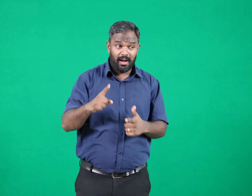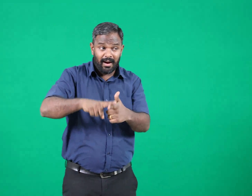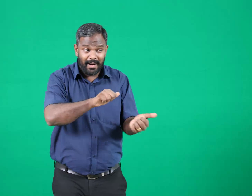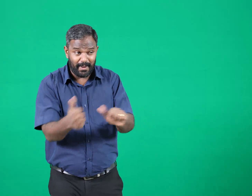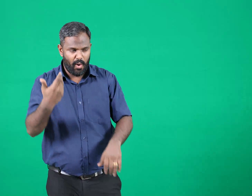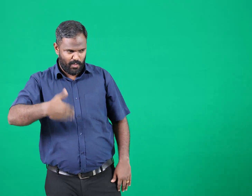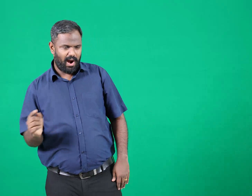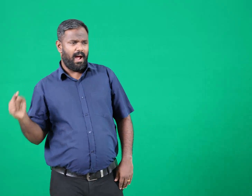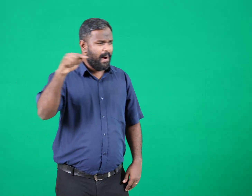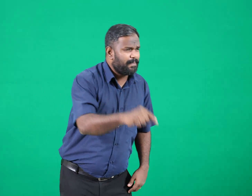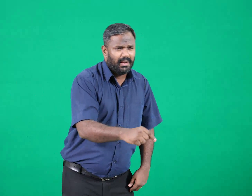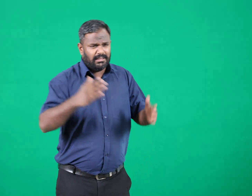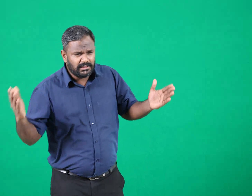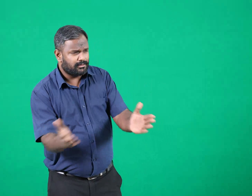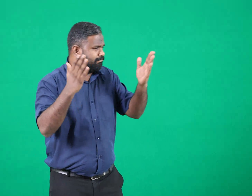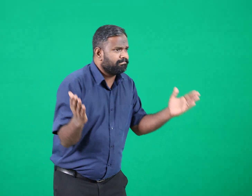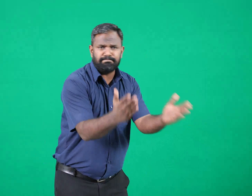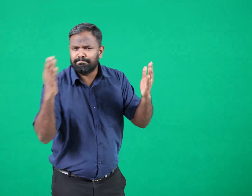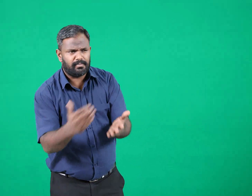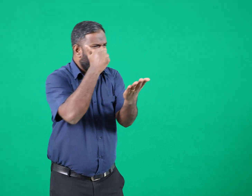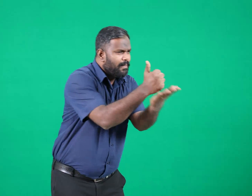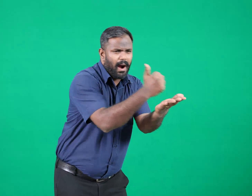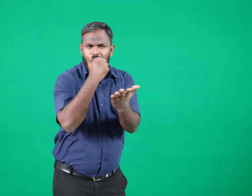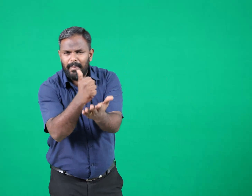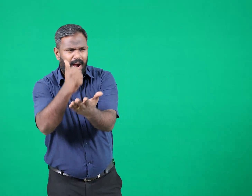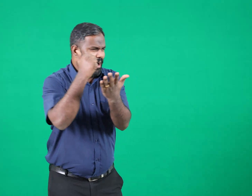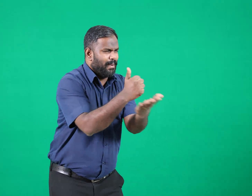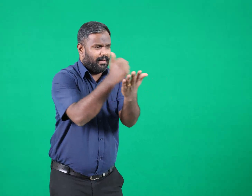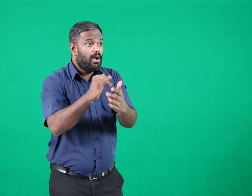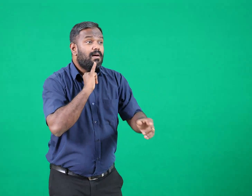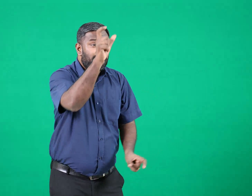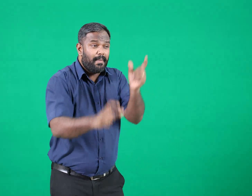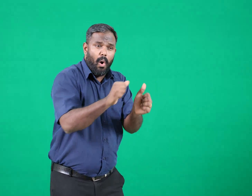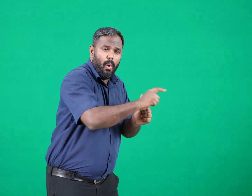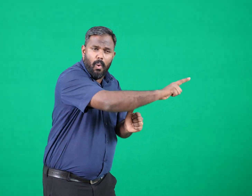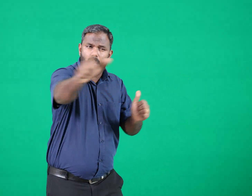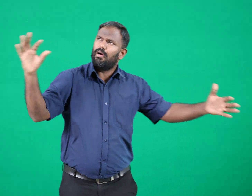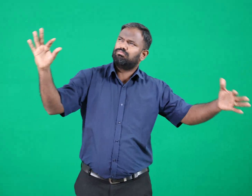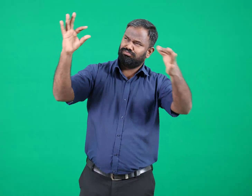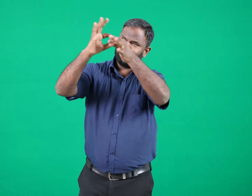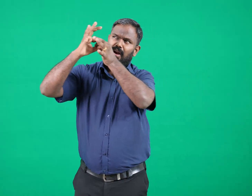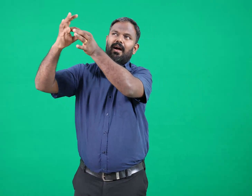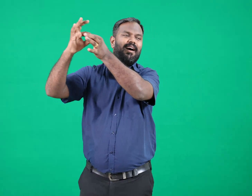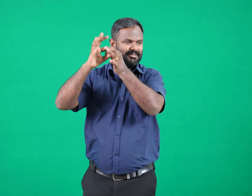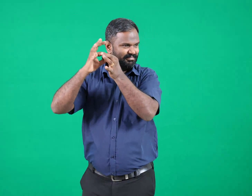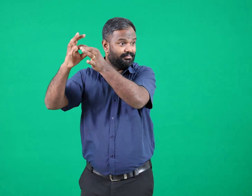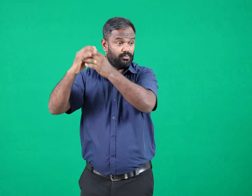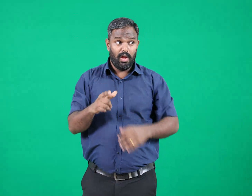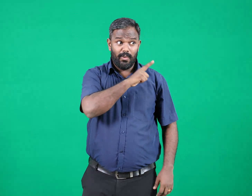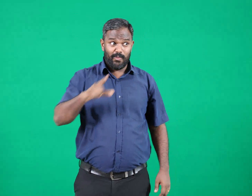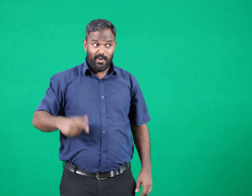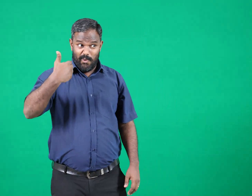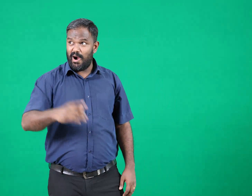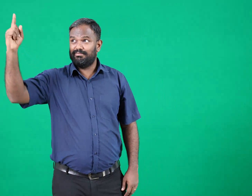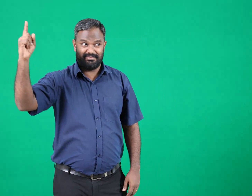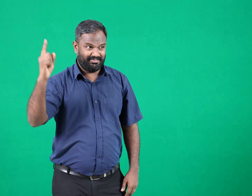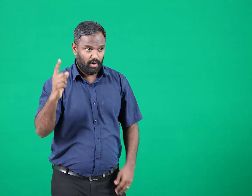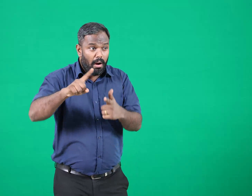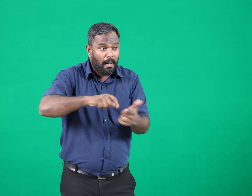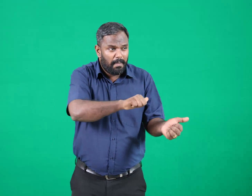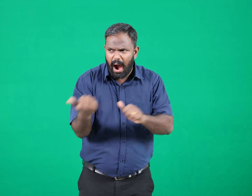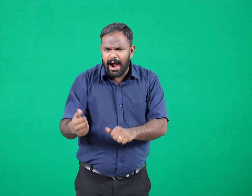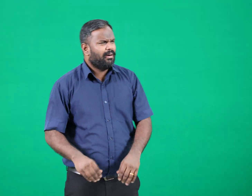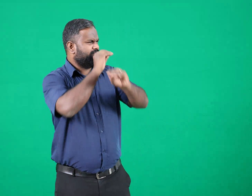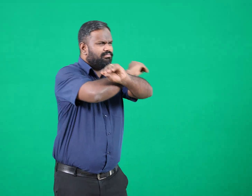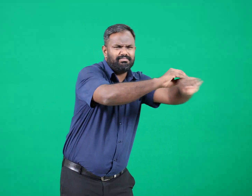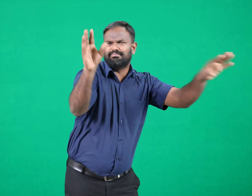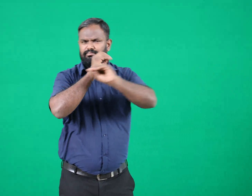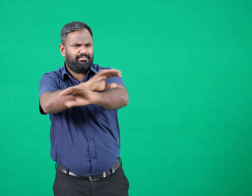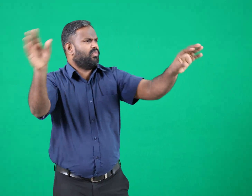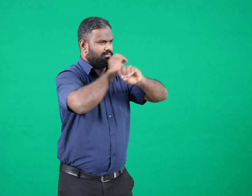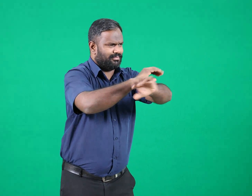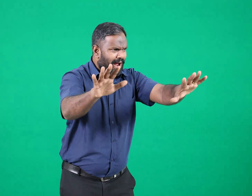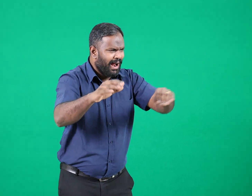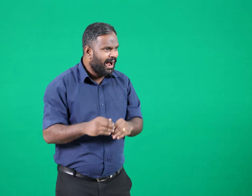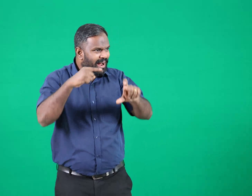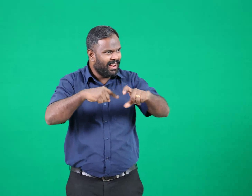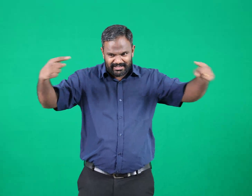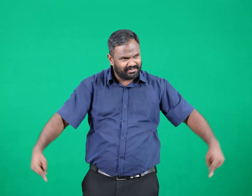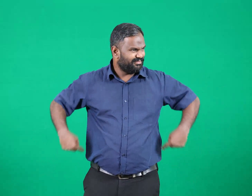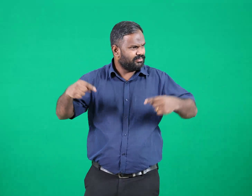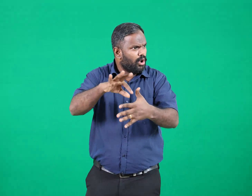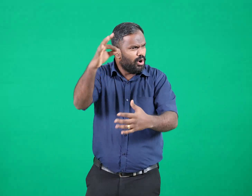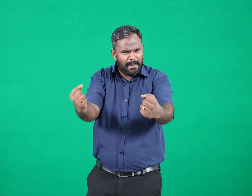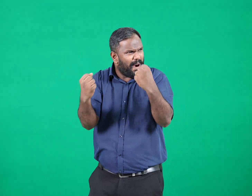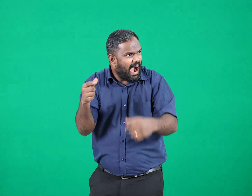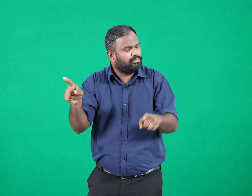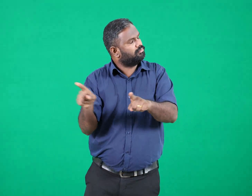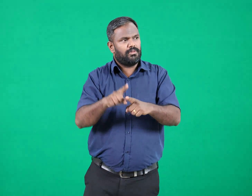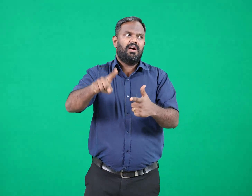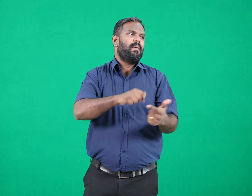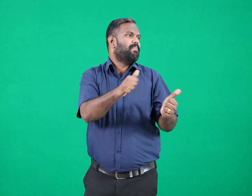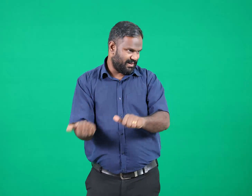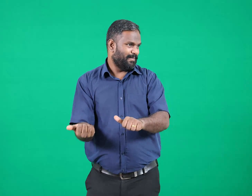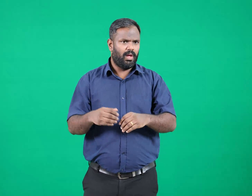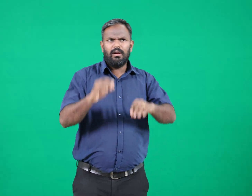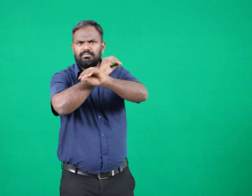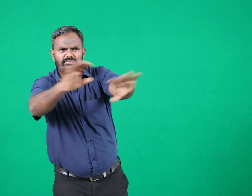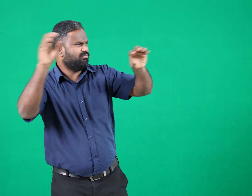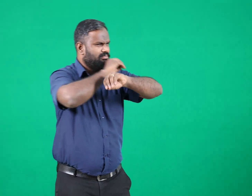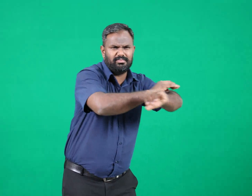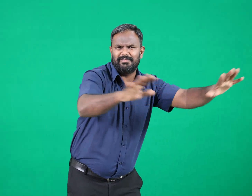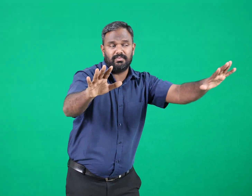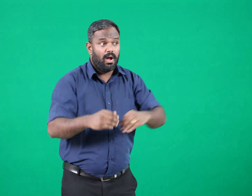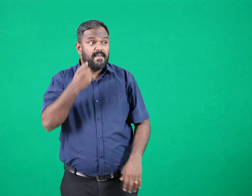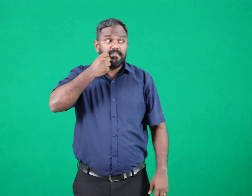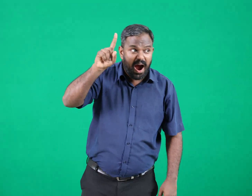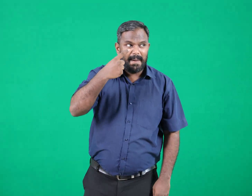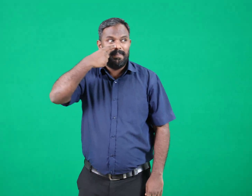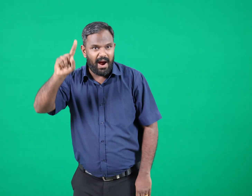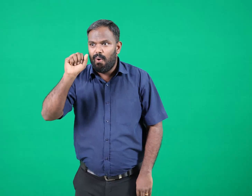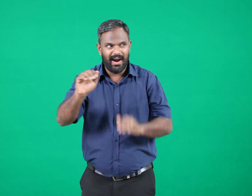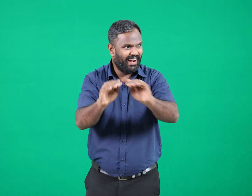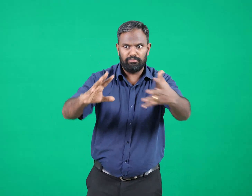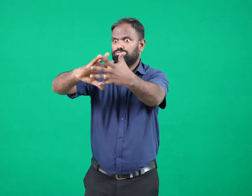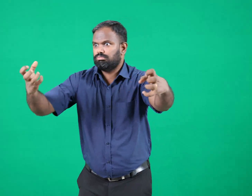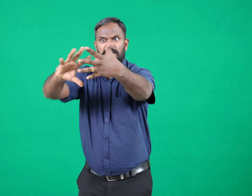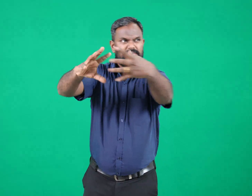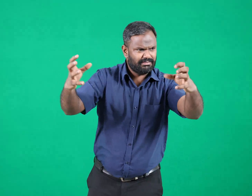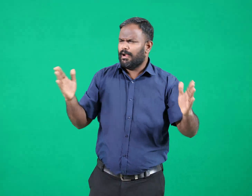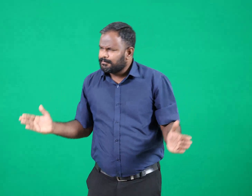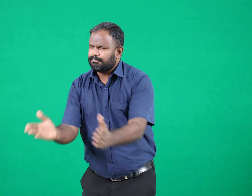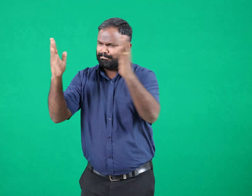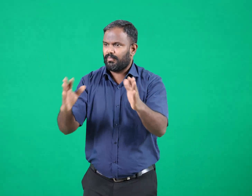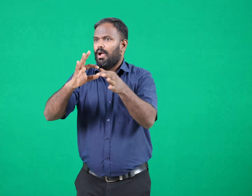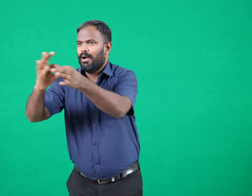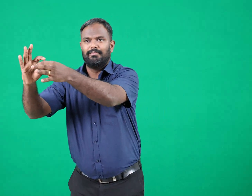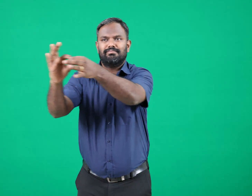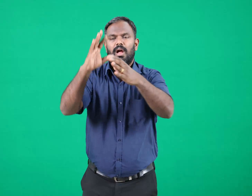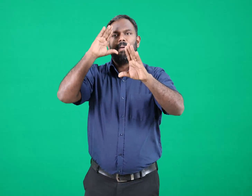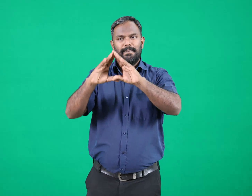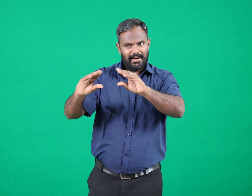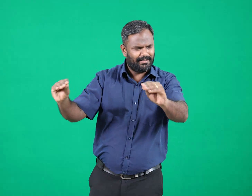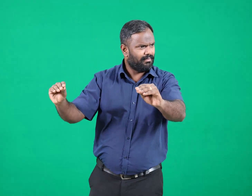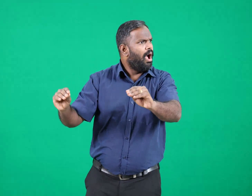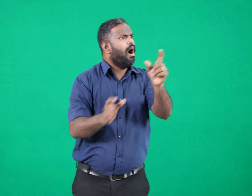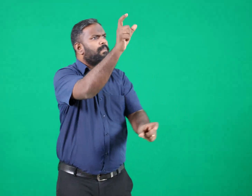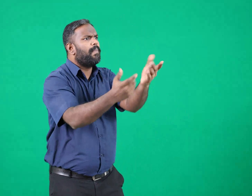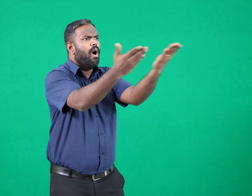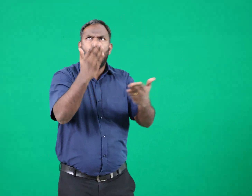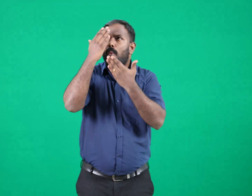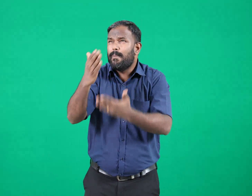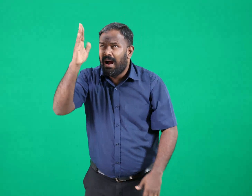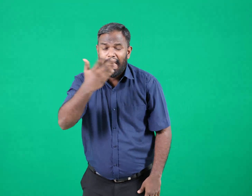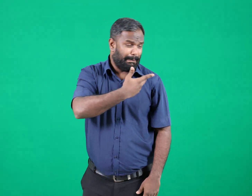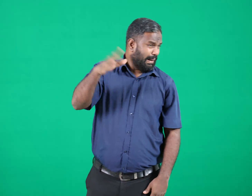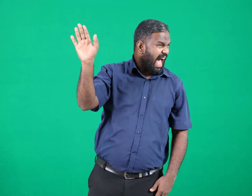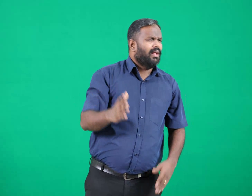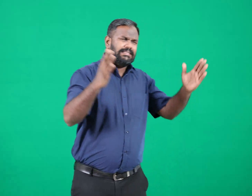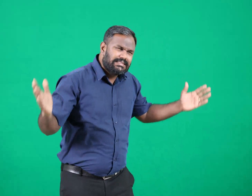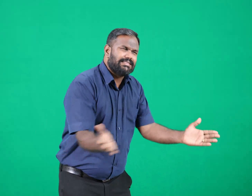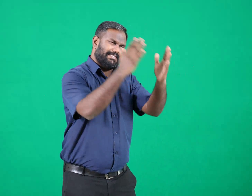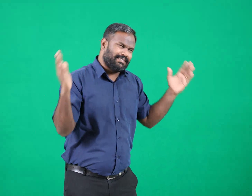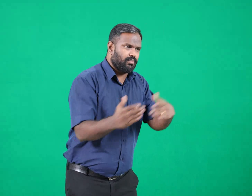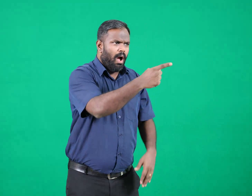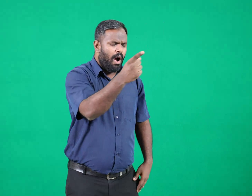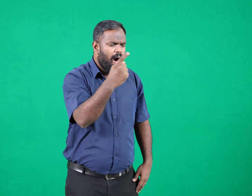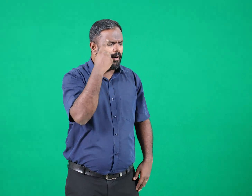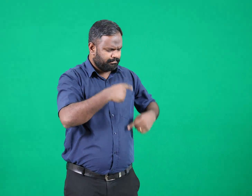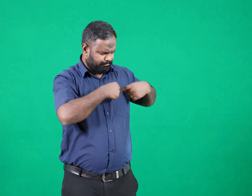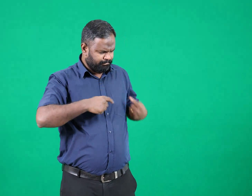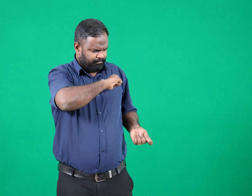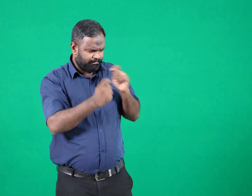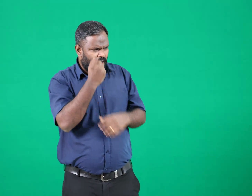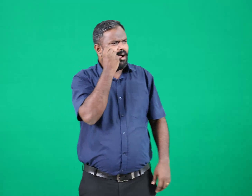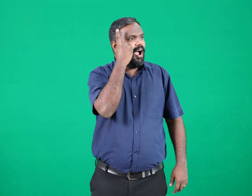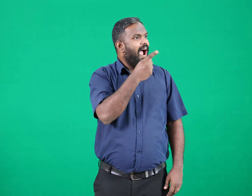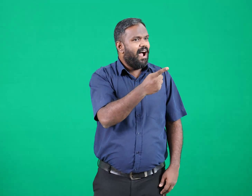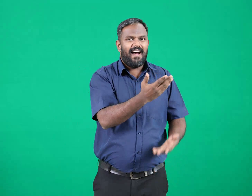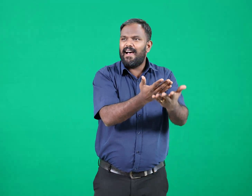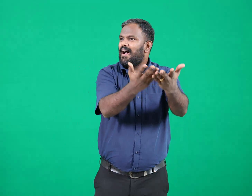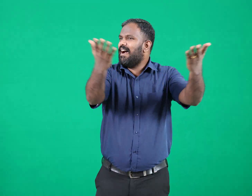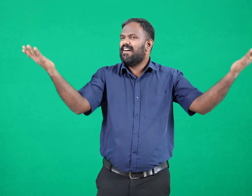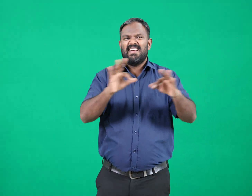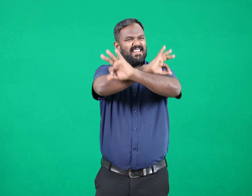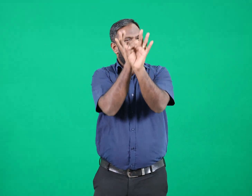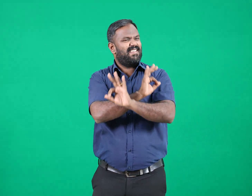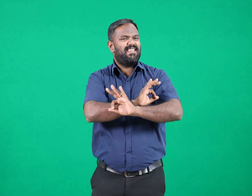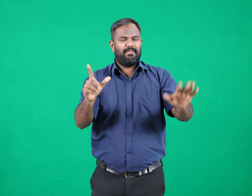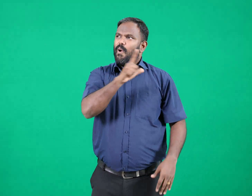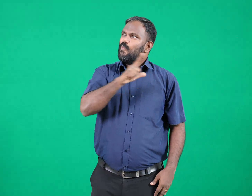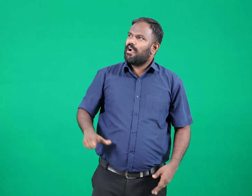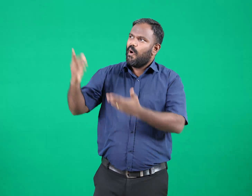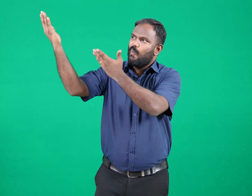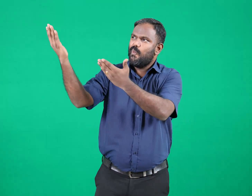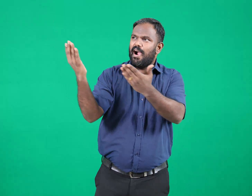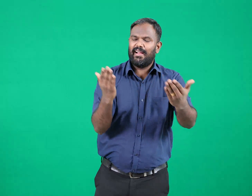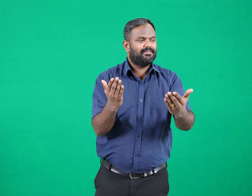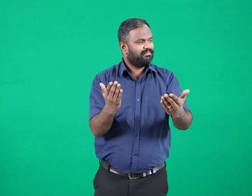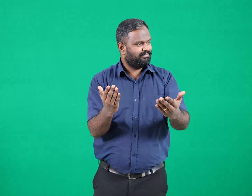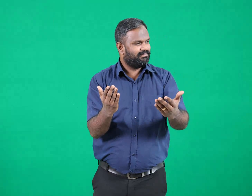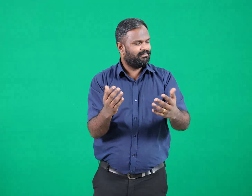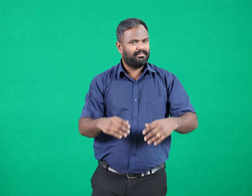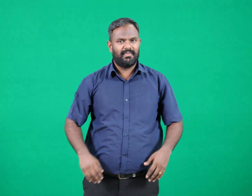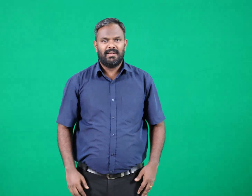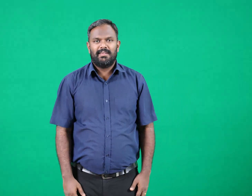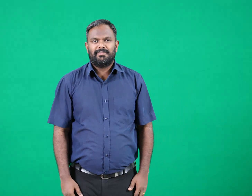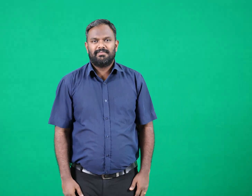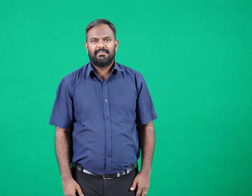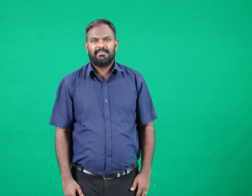And he will go on before the Lord in the spirit and power of Elijah, to turn the hearts of the fathers to their children and the disobedient to the wisdom of the righteous- to make ready a people prepared for the Lord."